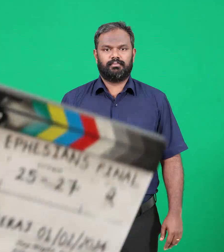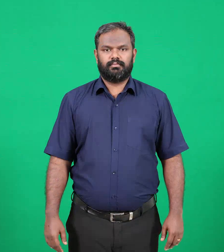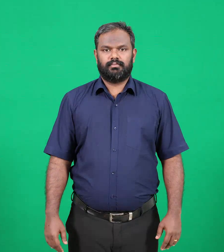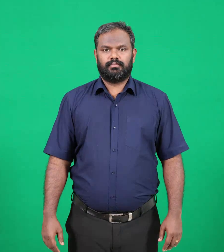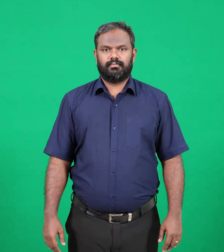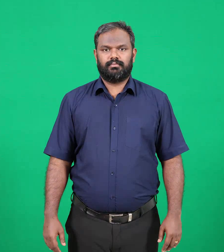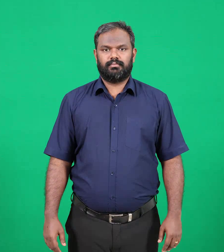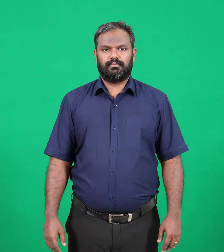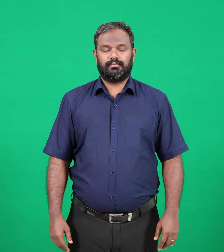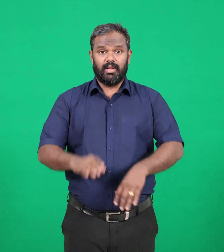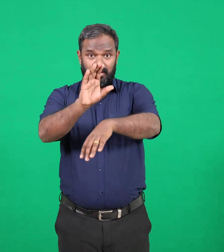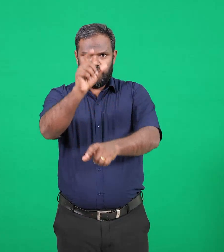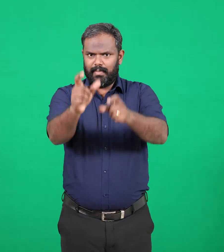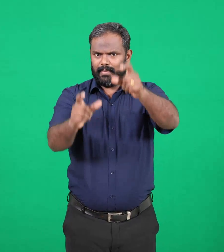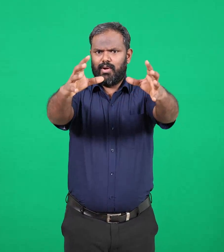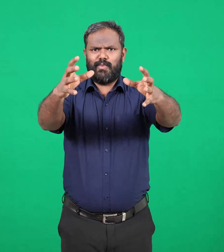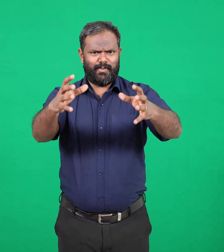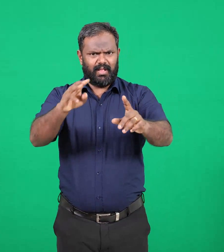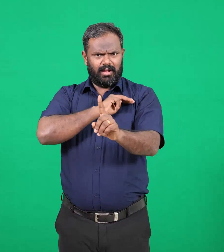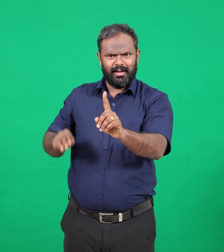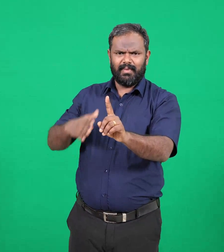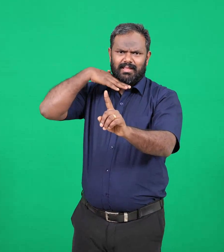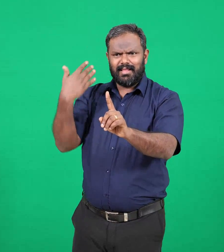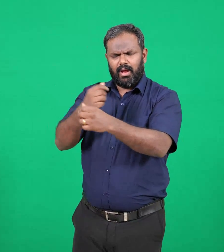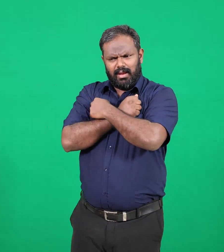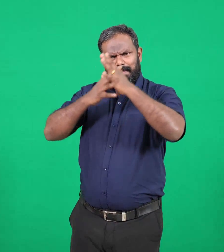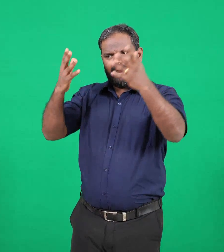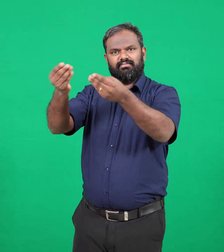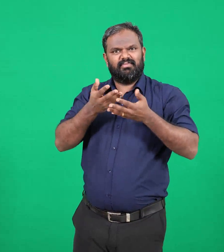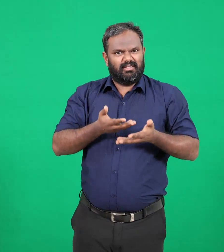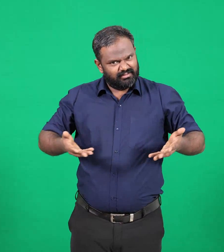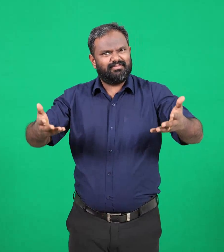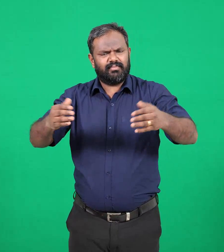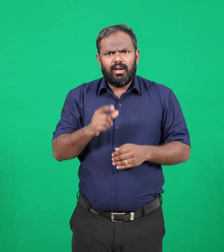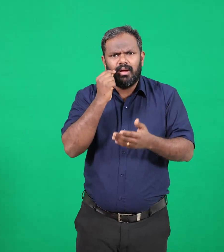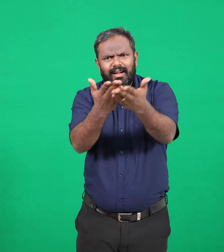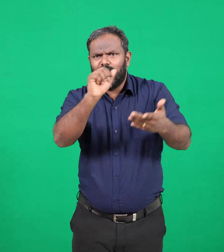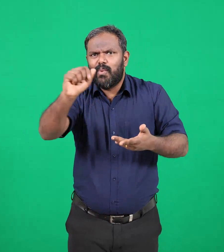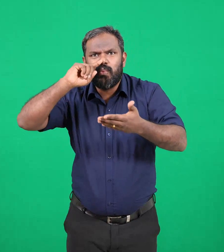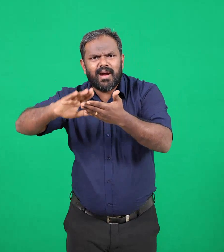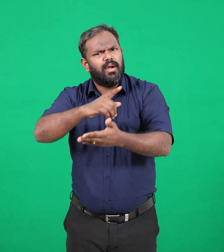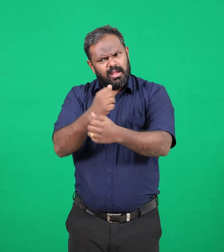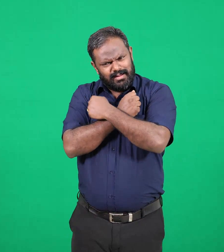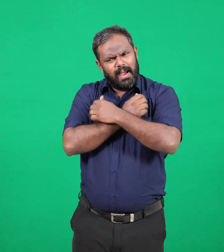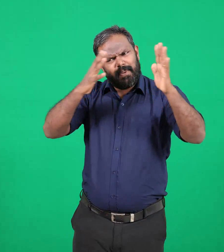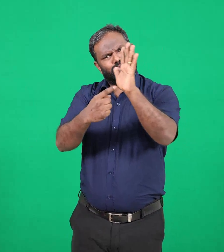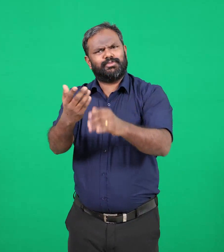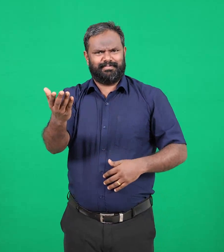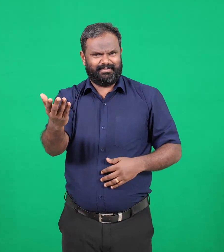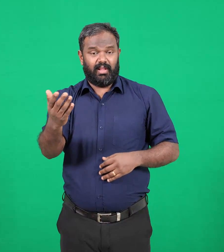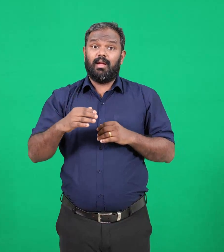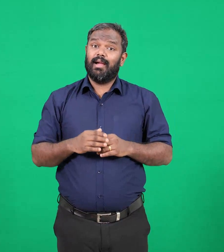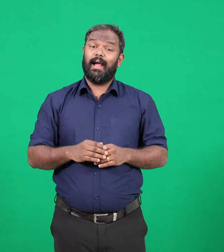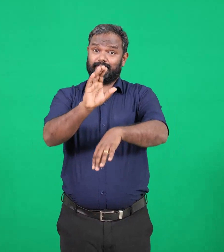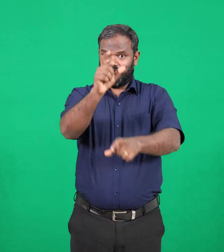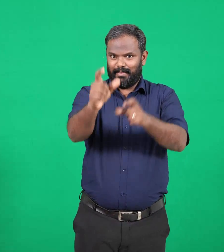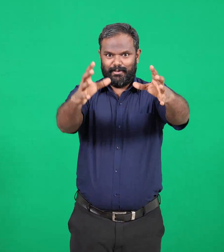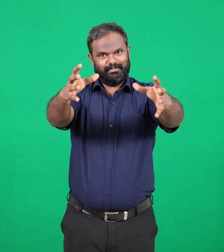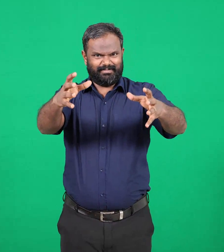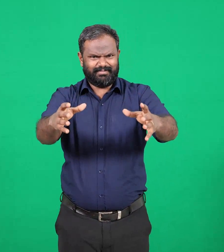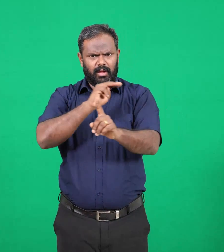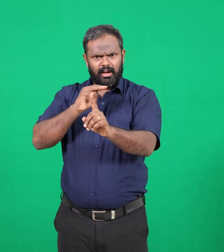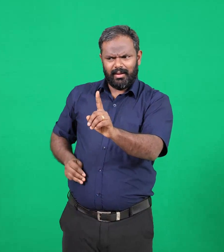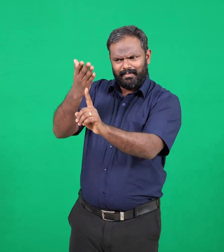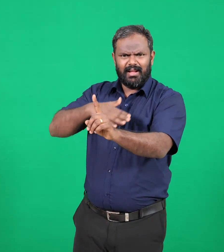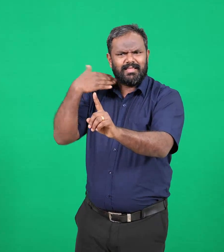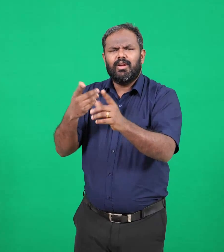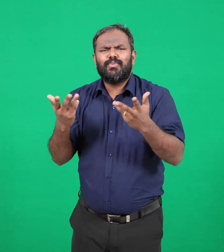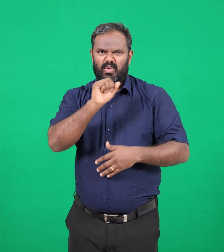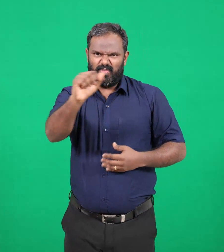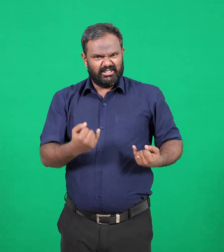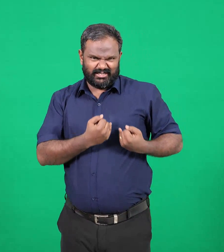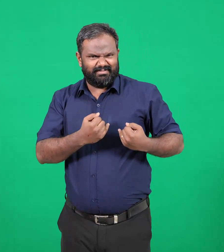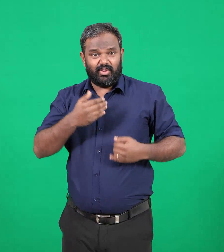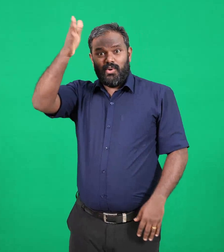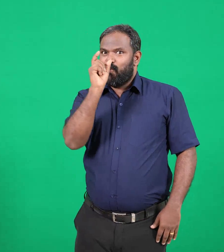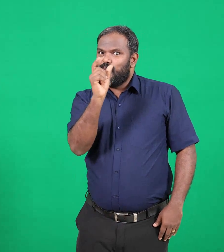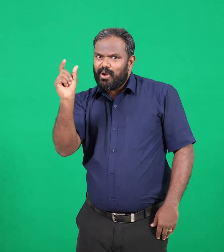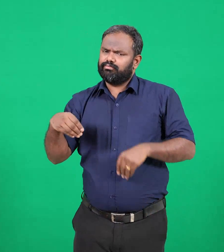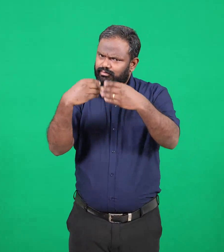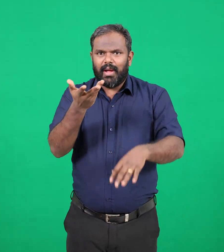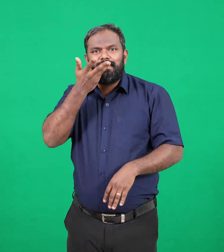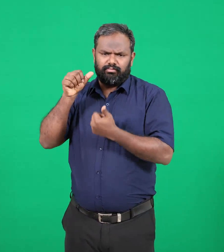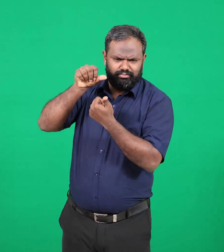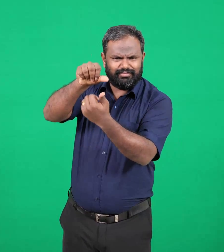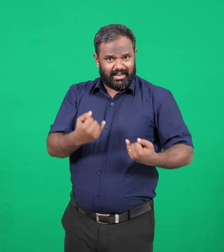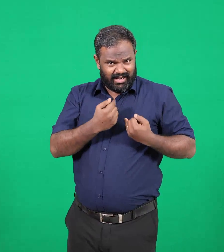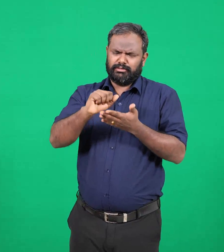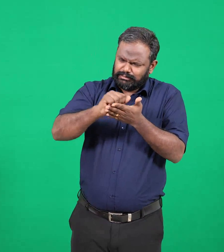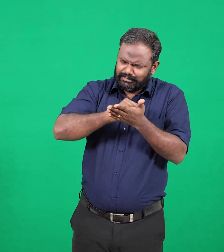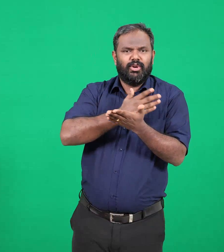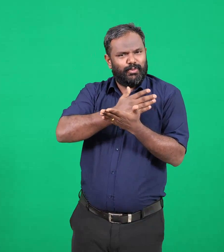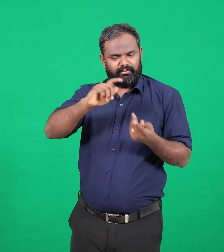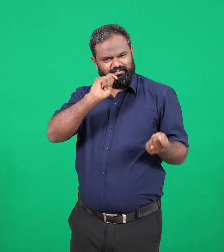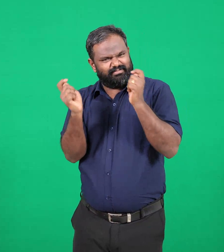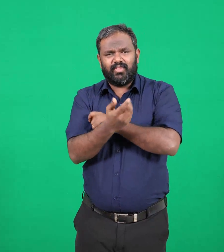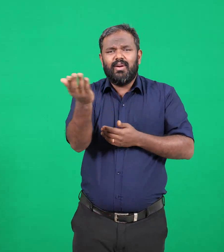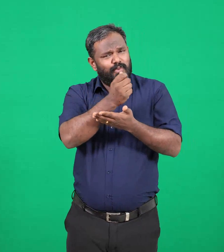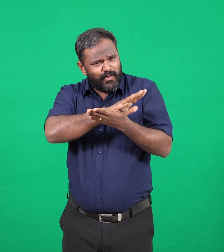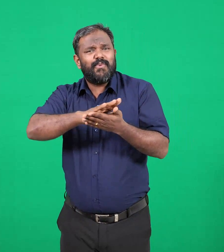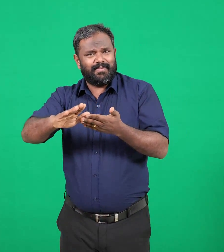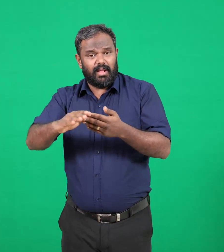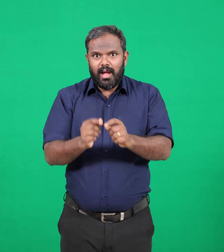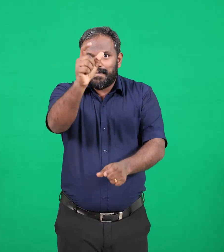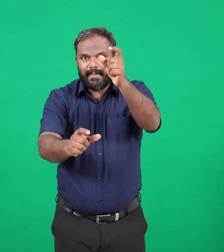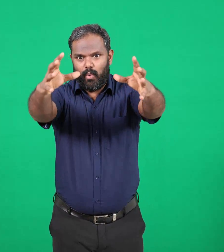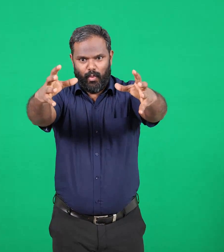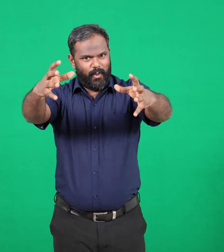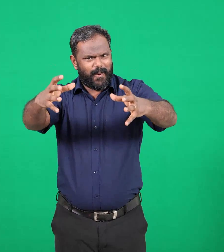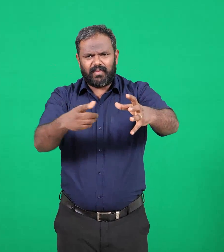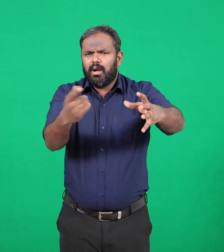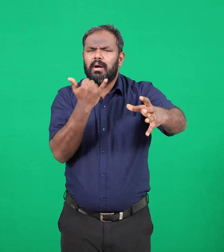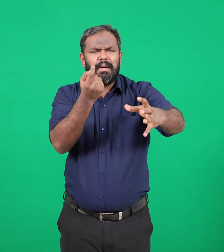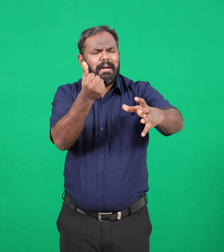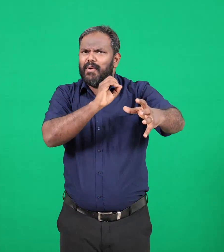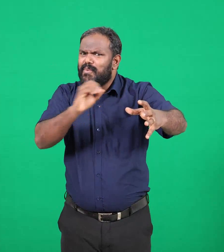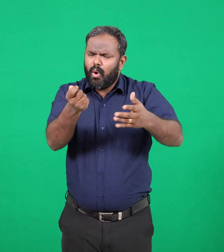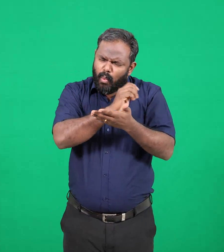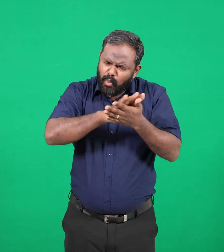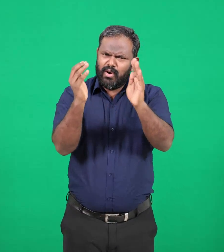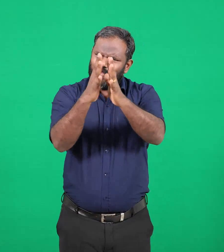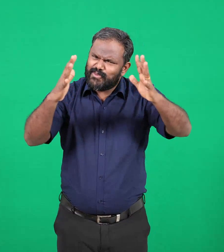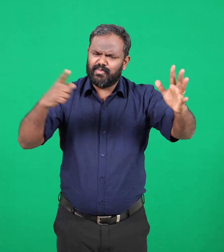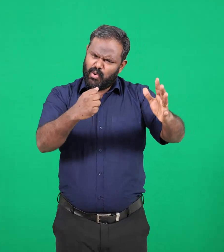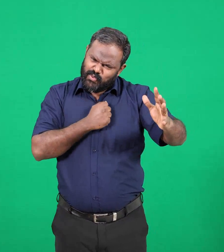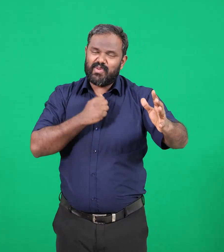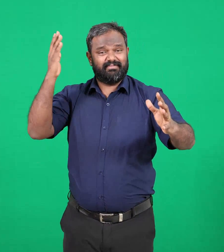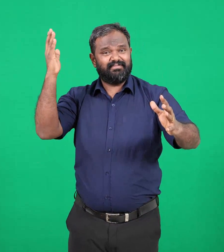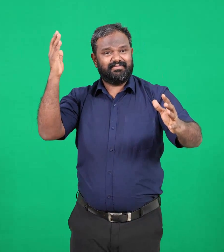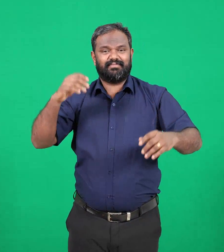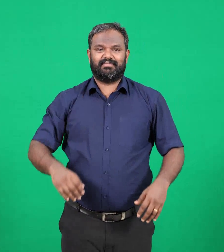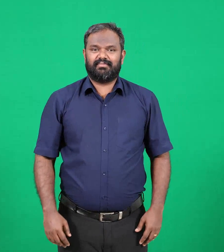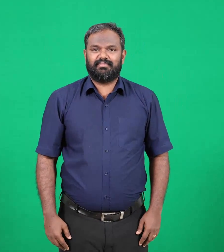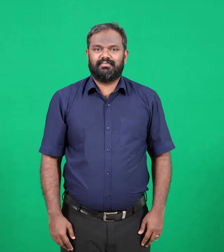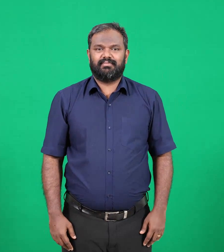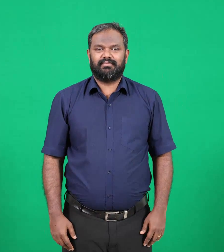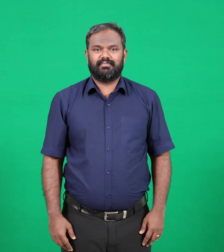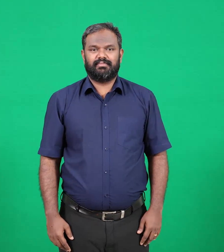Husbands, love your wives, just as Christ loved the church and gave Himself up for her to sanctify her, cleansing her by the washing with water through the word, and to present her to Himself as a glorious church, without stain or wrinkle or any such blemish, but holy and blameless.